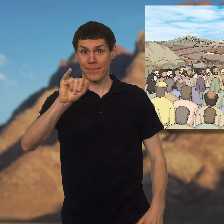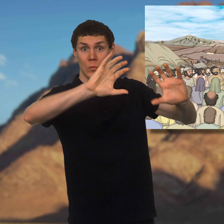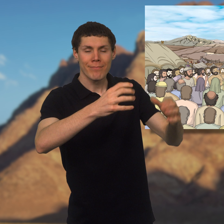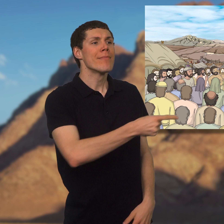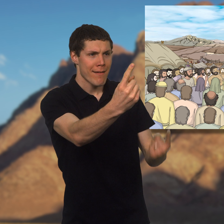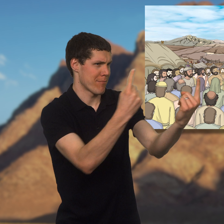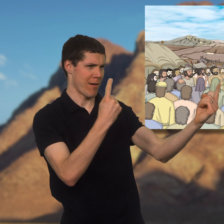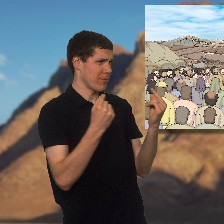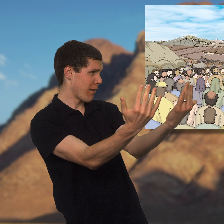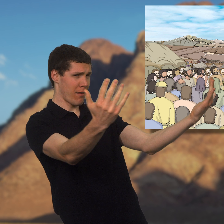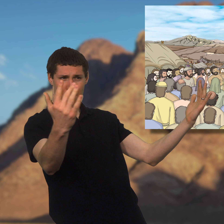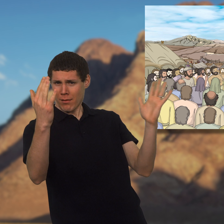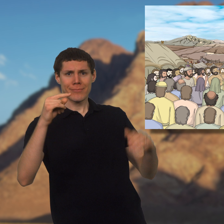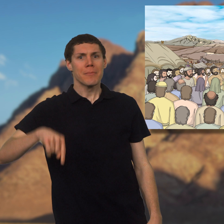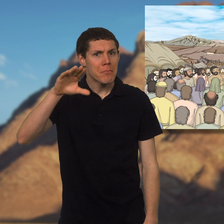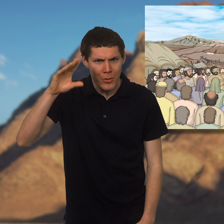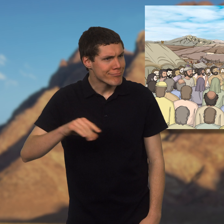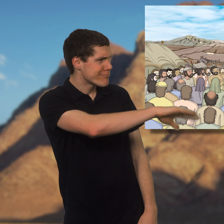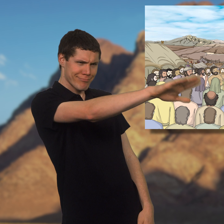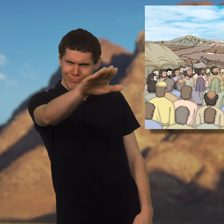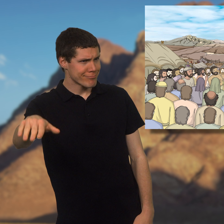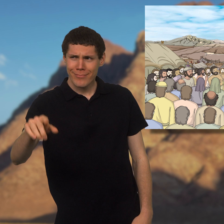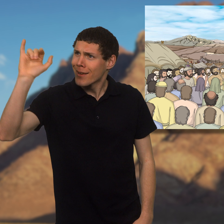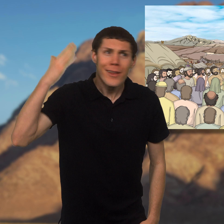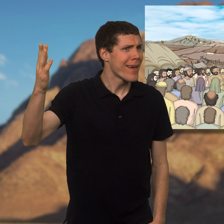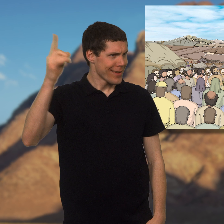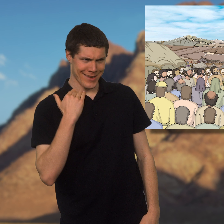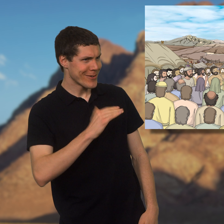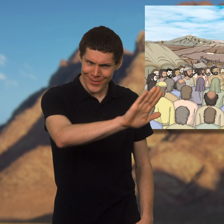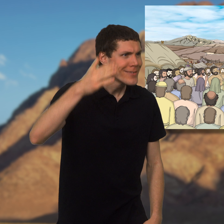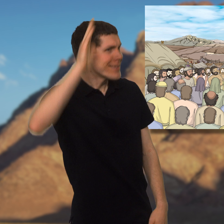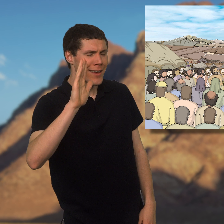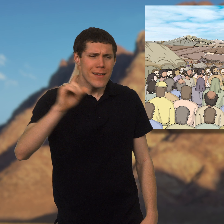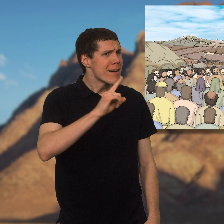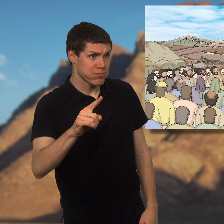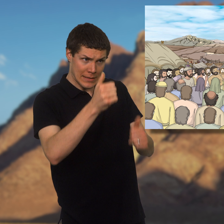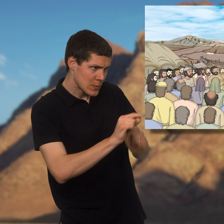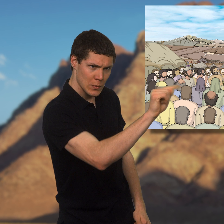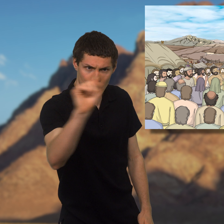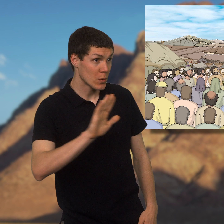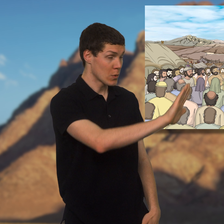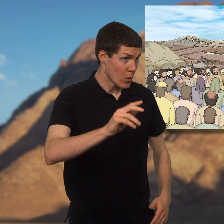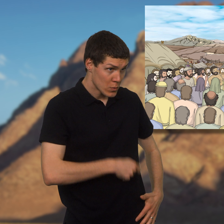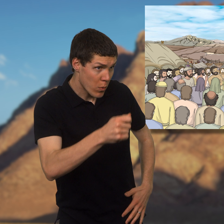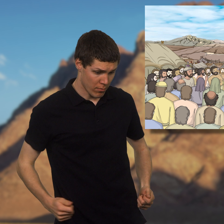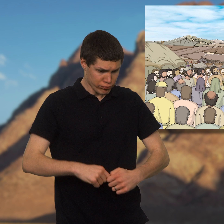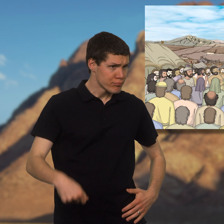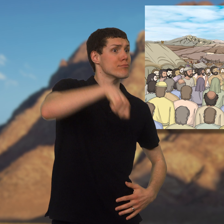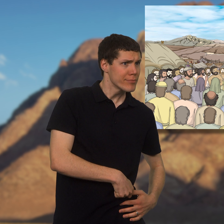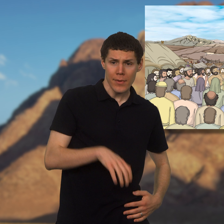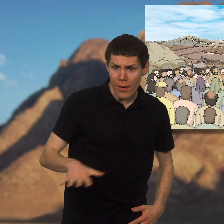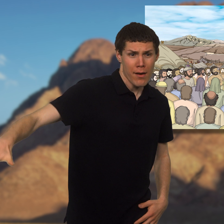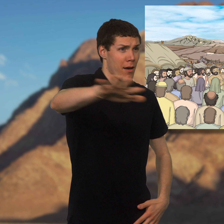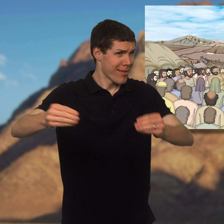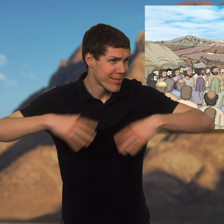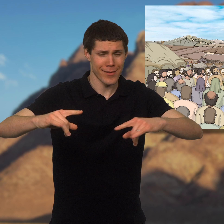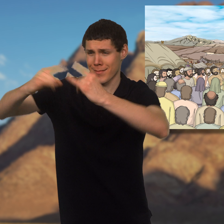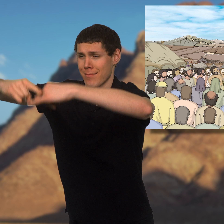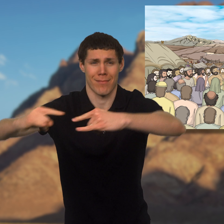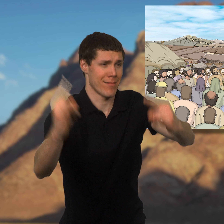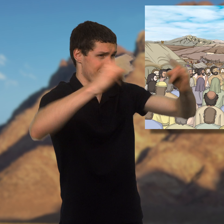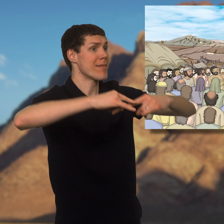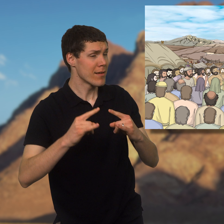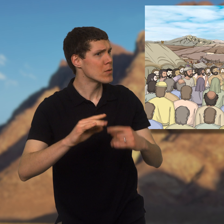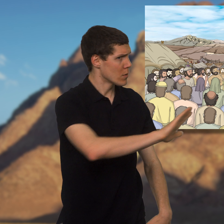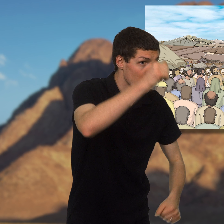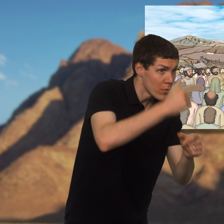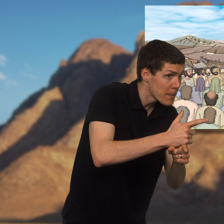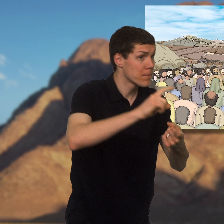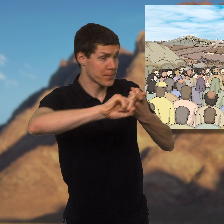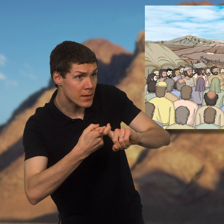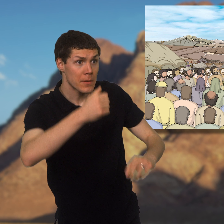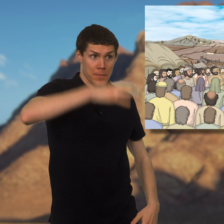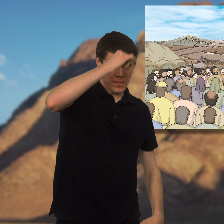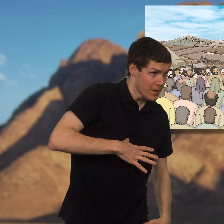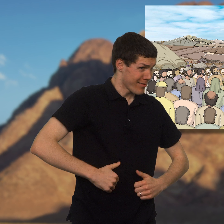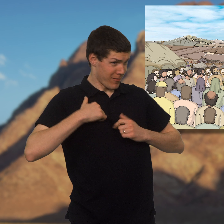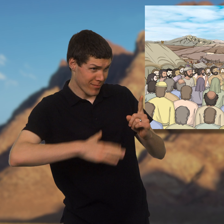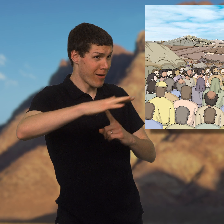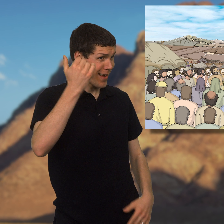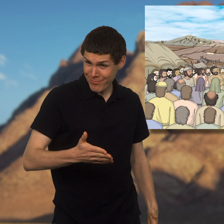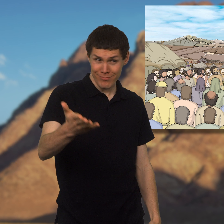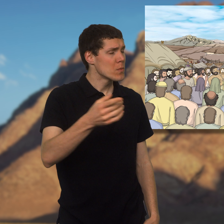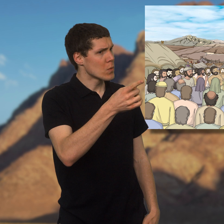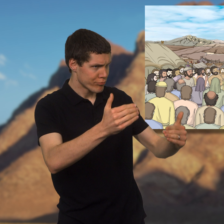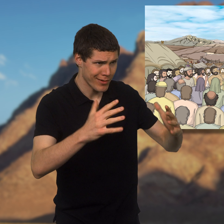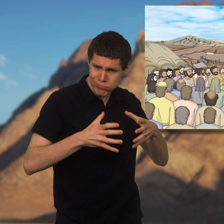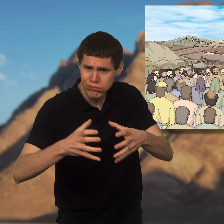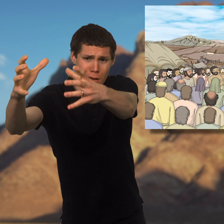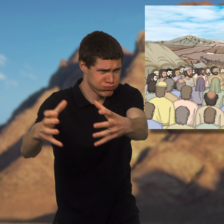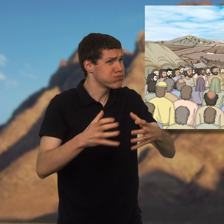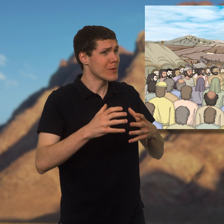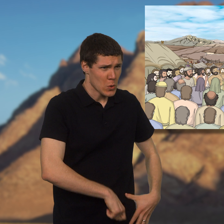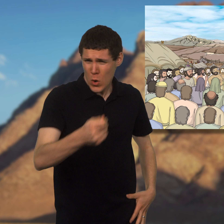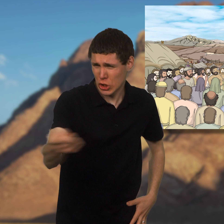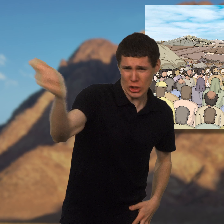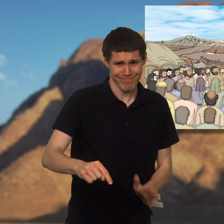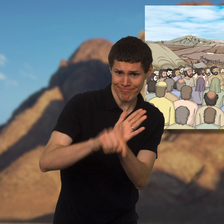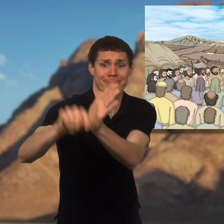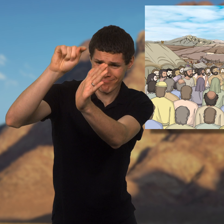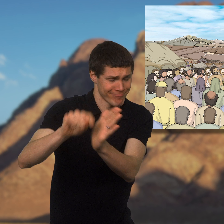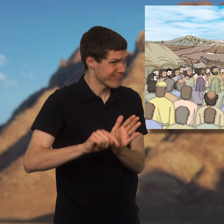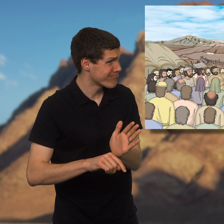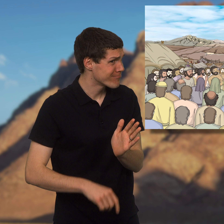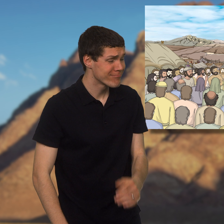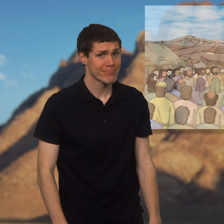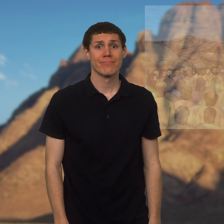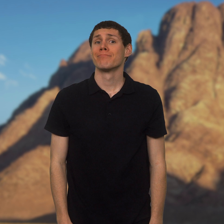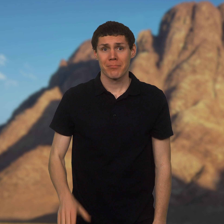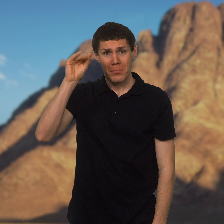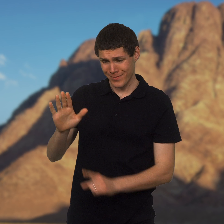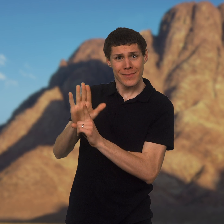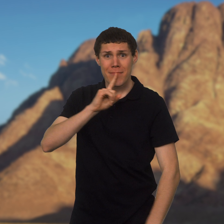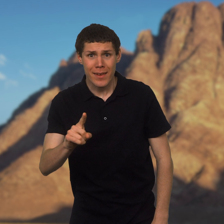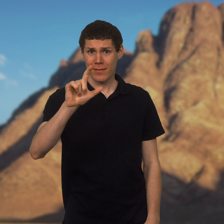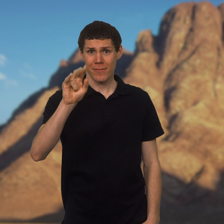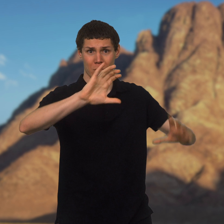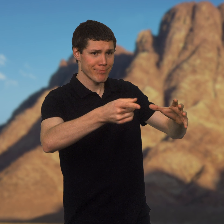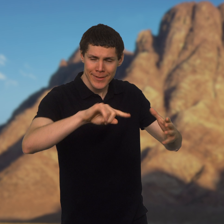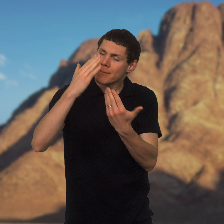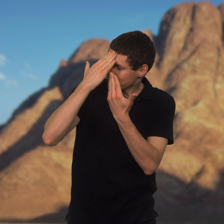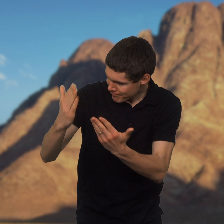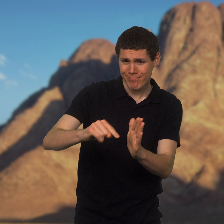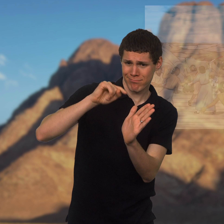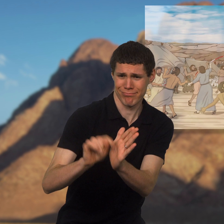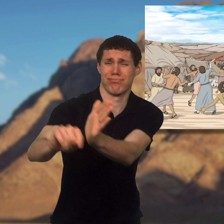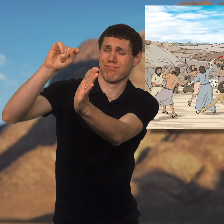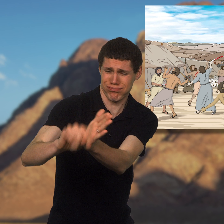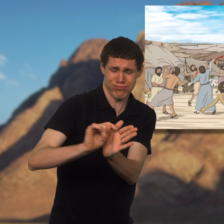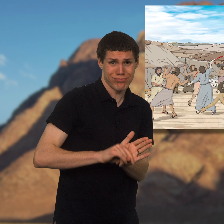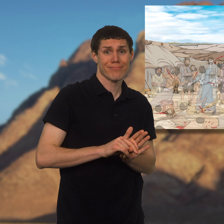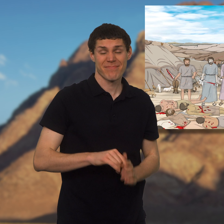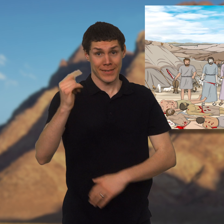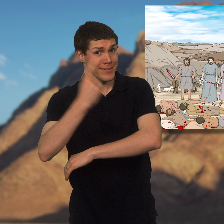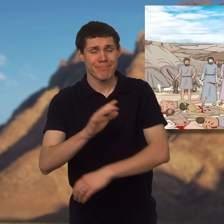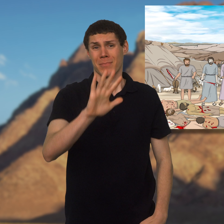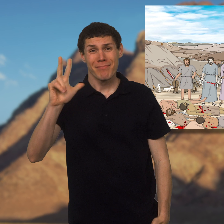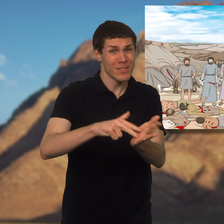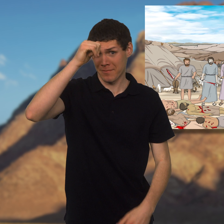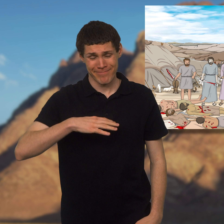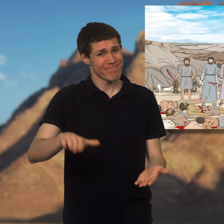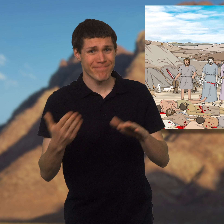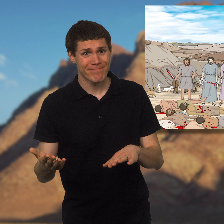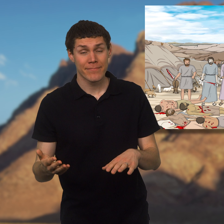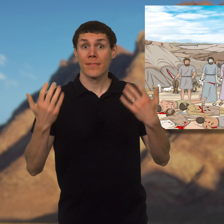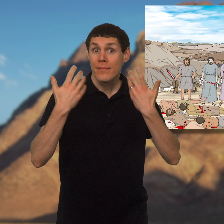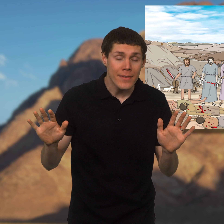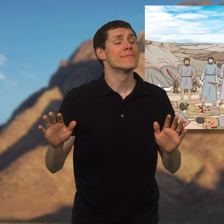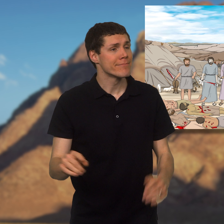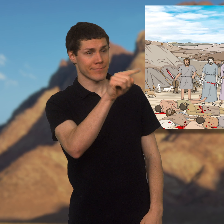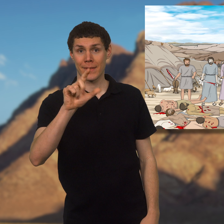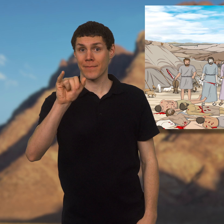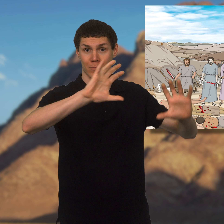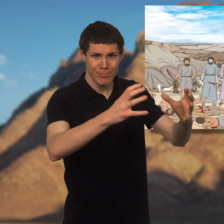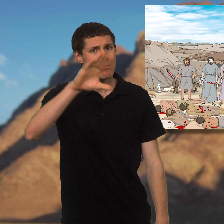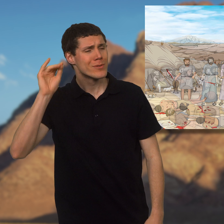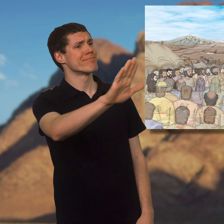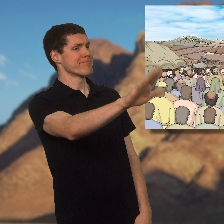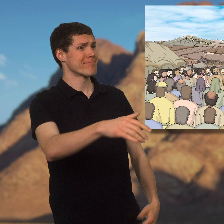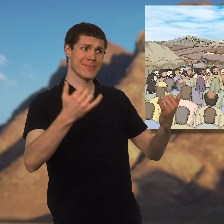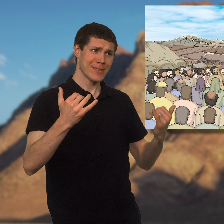He told them, “This is what the LORD, the God of Israel, says: ‘Each of you men is to fasten his sword to his side, go back and forth through the camp from gate to gate, and slay his brother, his friend, and his neighbor.’” The Levites did as Moses commanded, and that day about three thousand of the people fell dead.